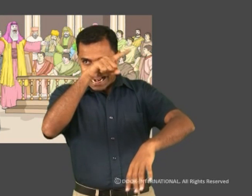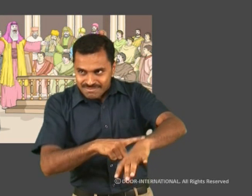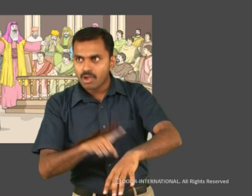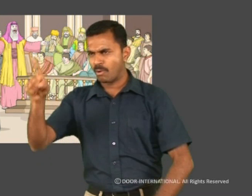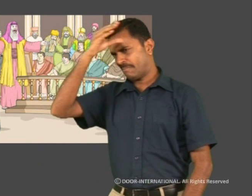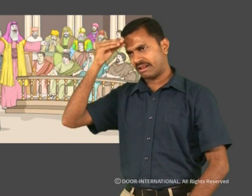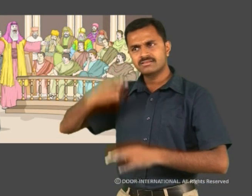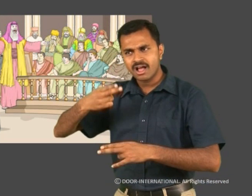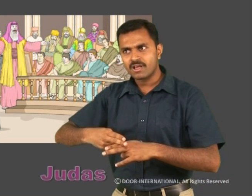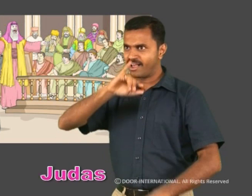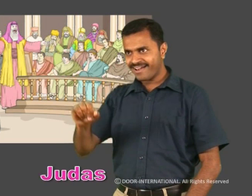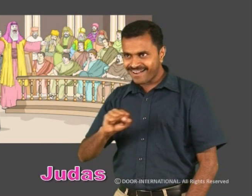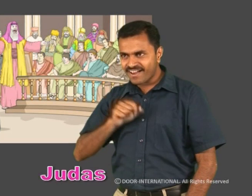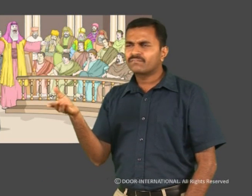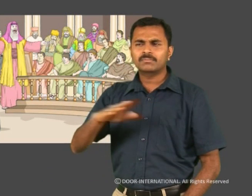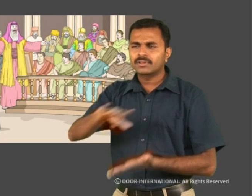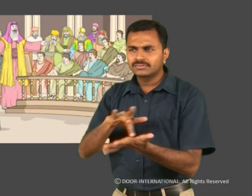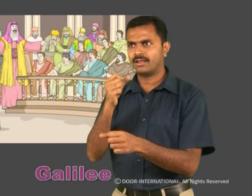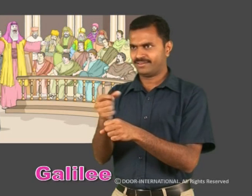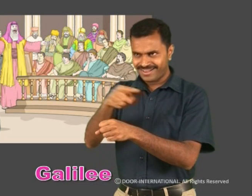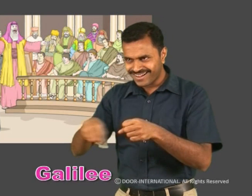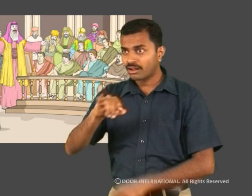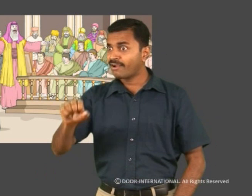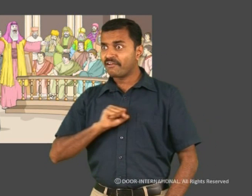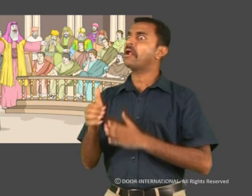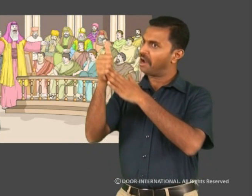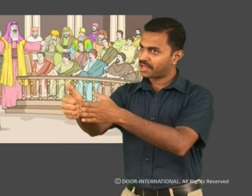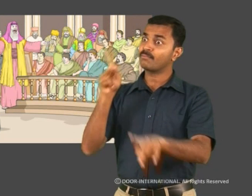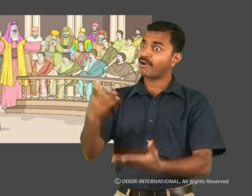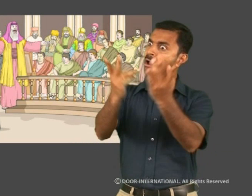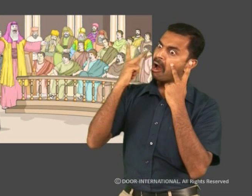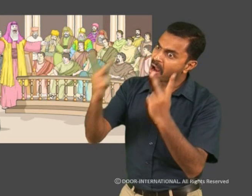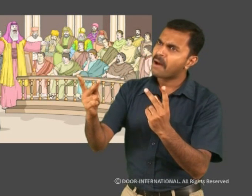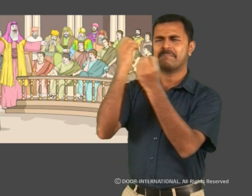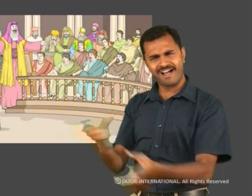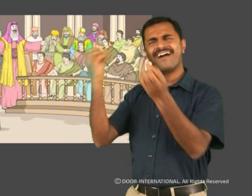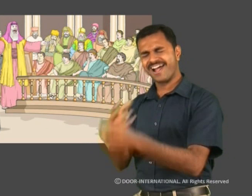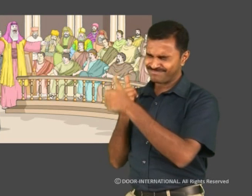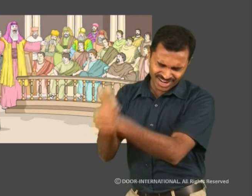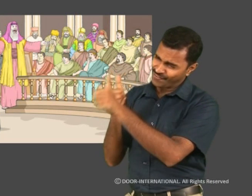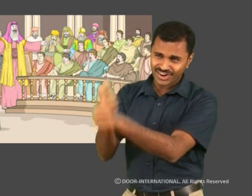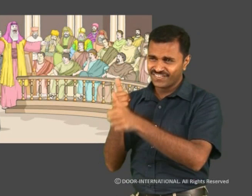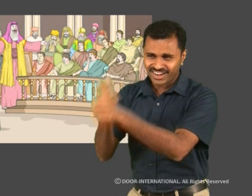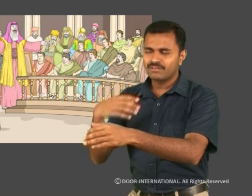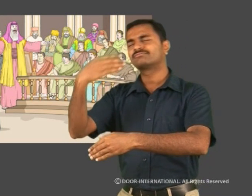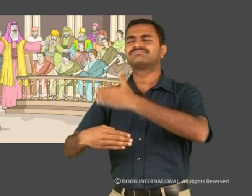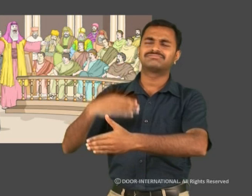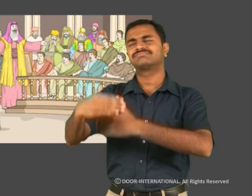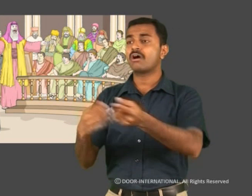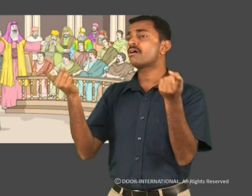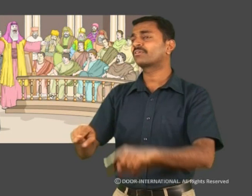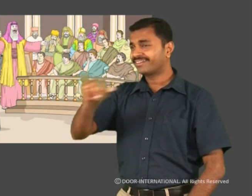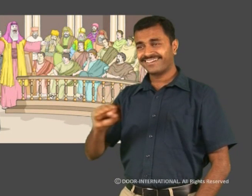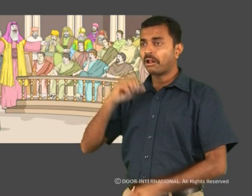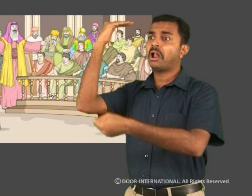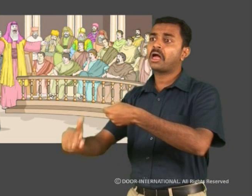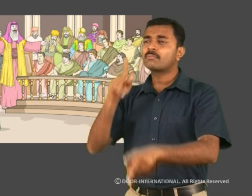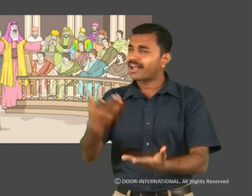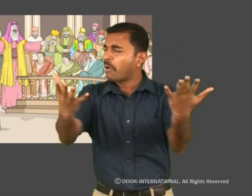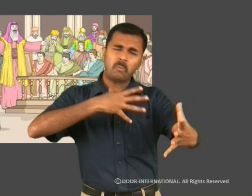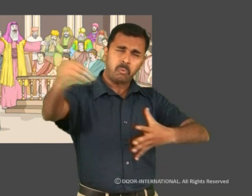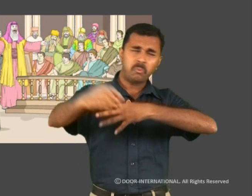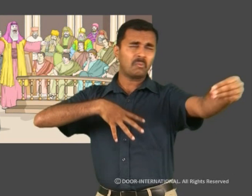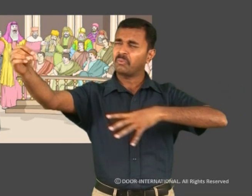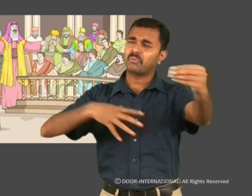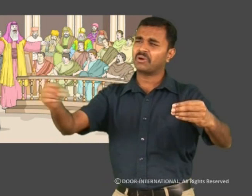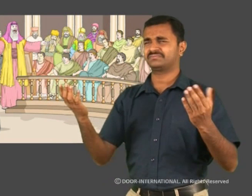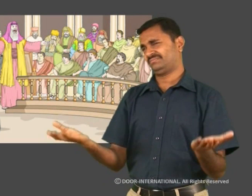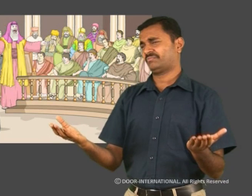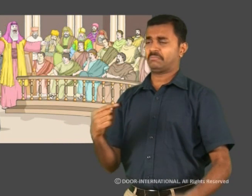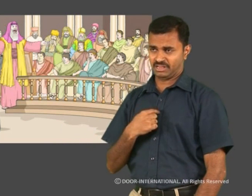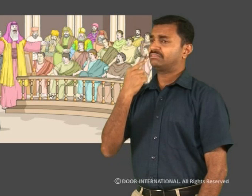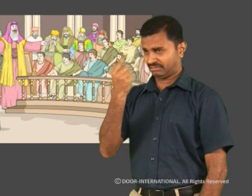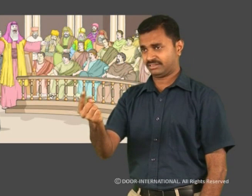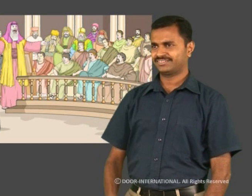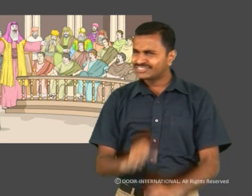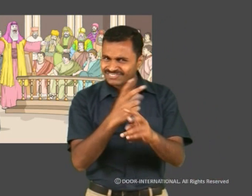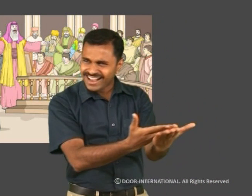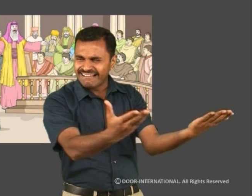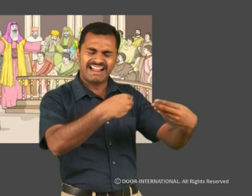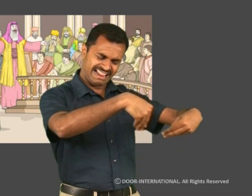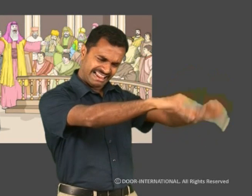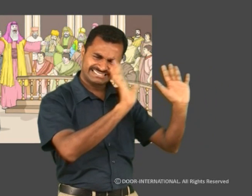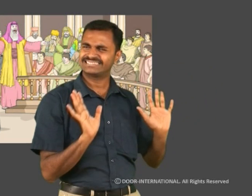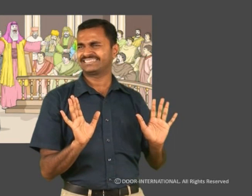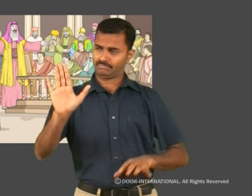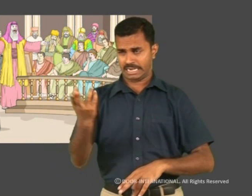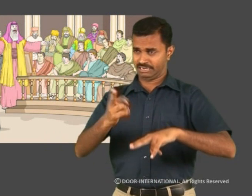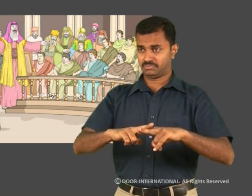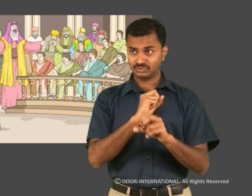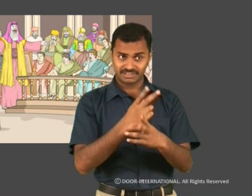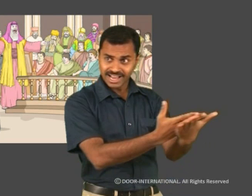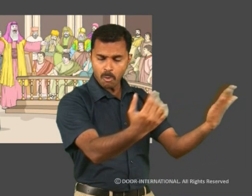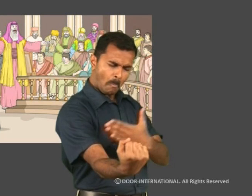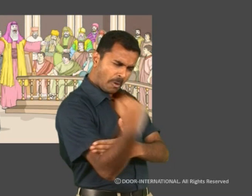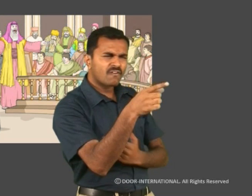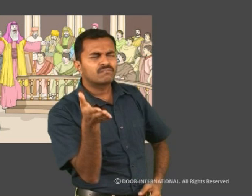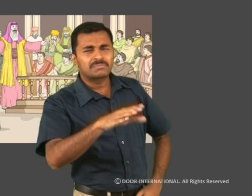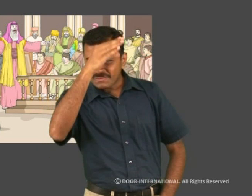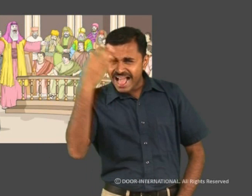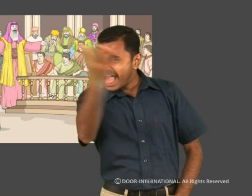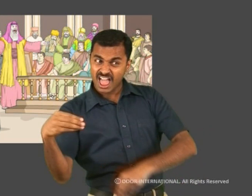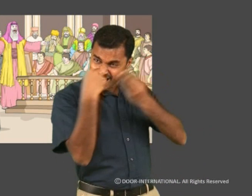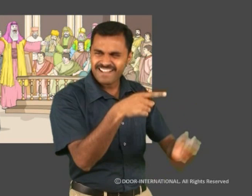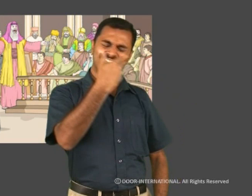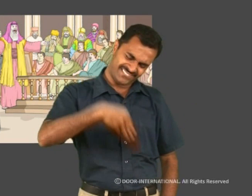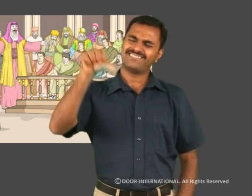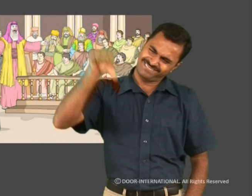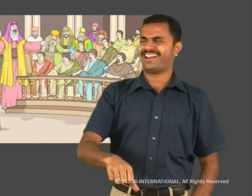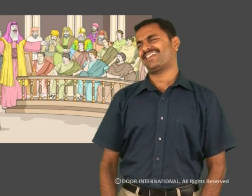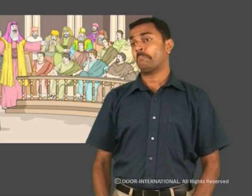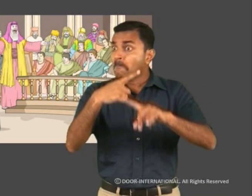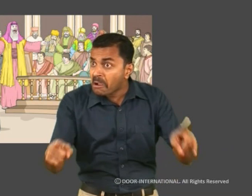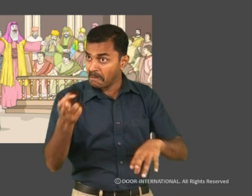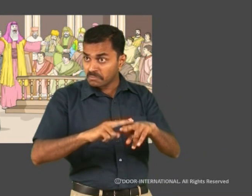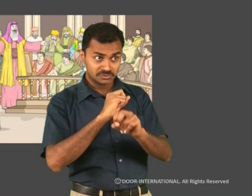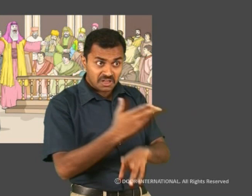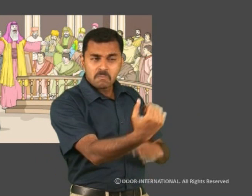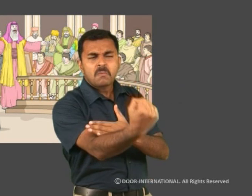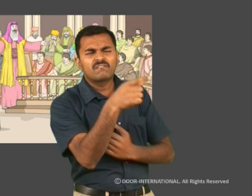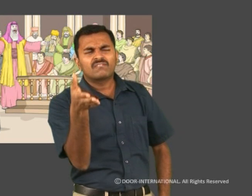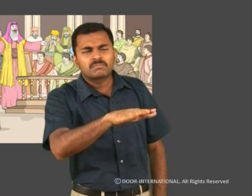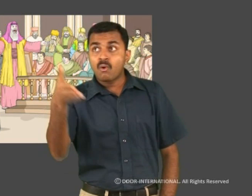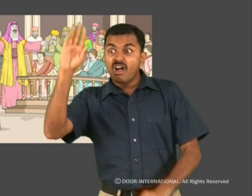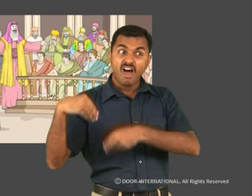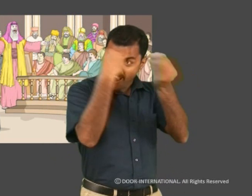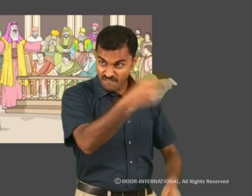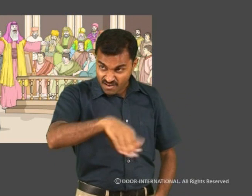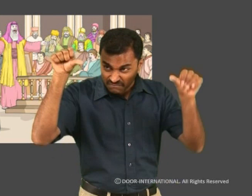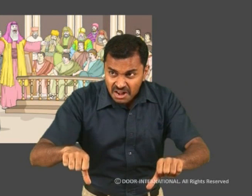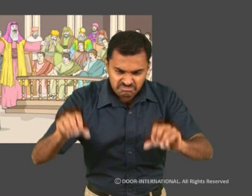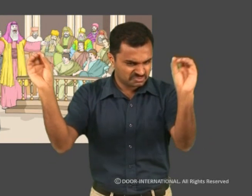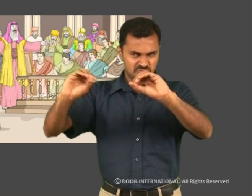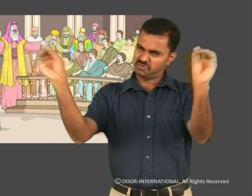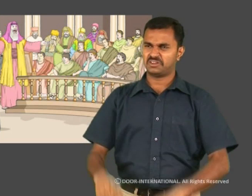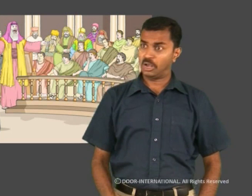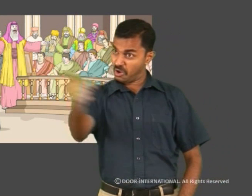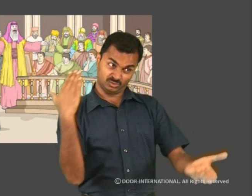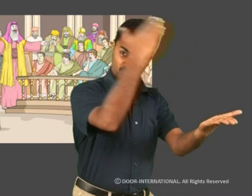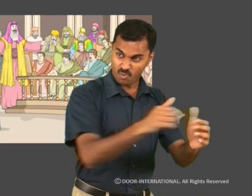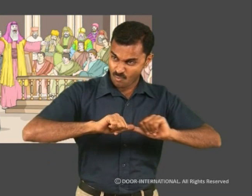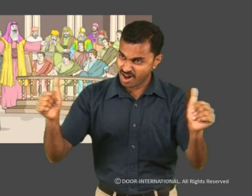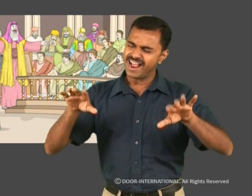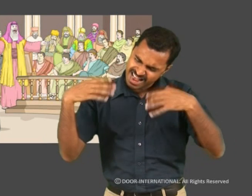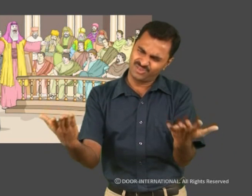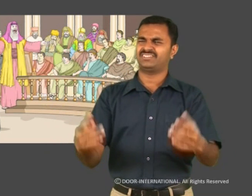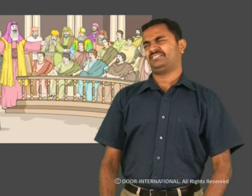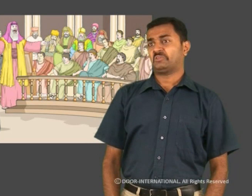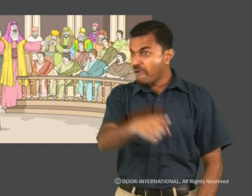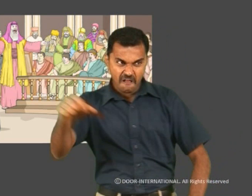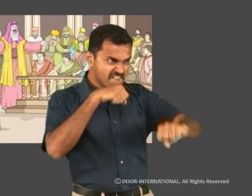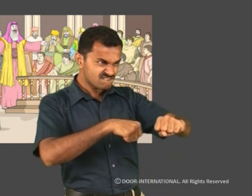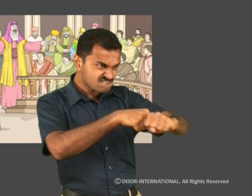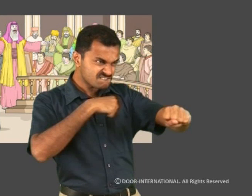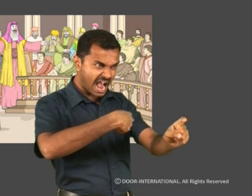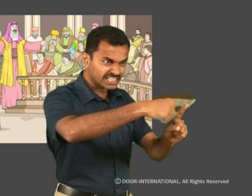After him, Judas the Galilean appeared in the days of the census and drew away people after him. He too perished, and all his followers were scattered. So in the present case I advise you: Leave these men alone.